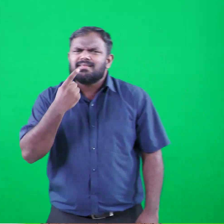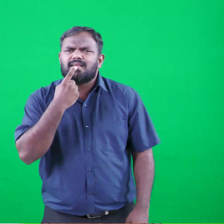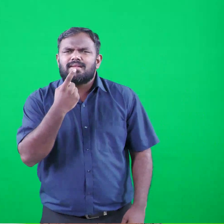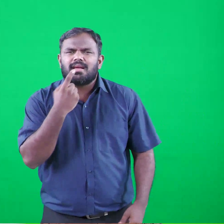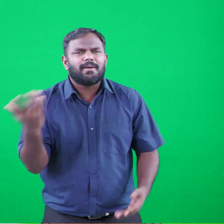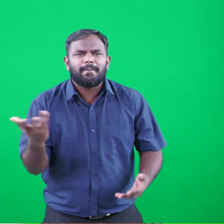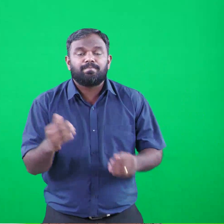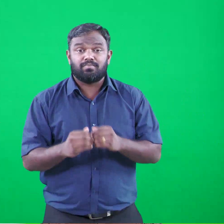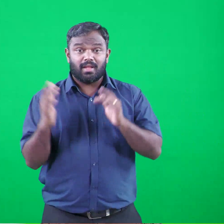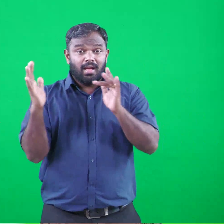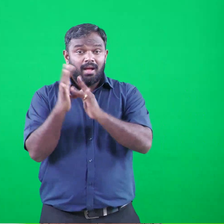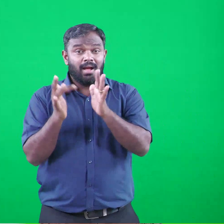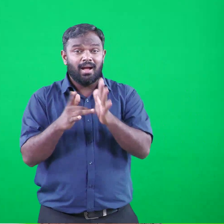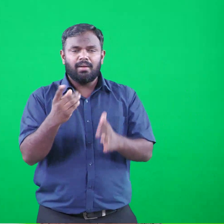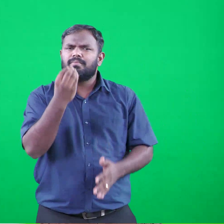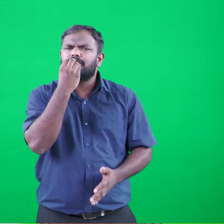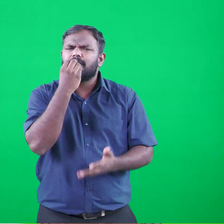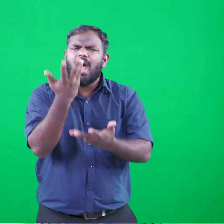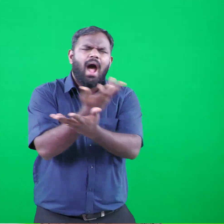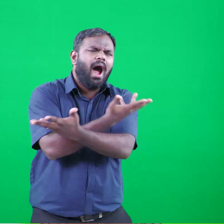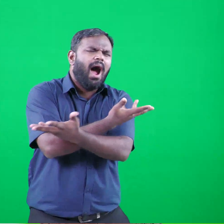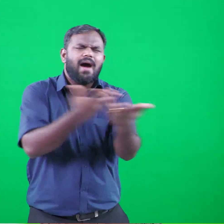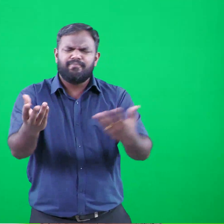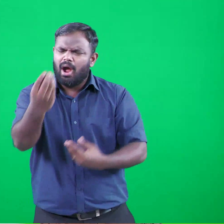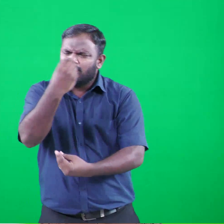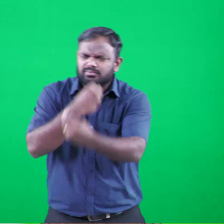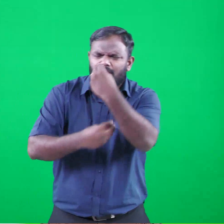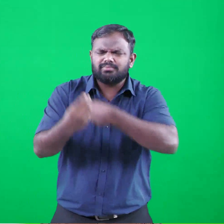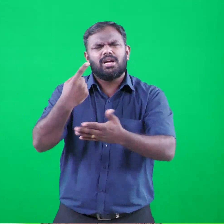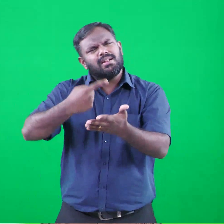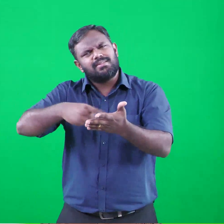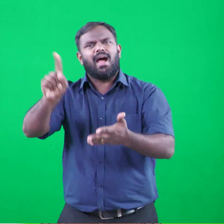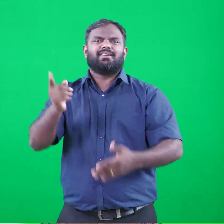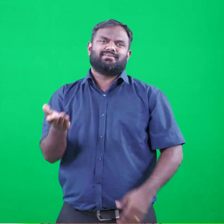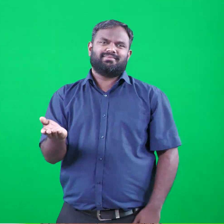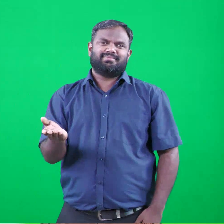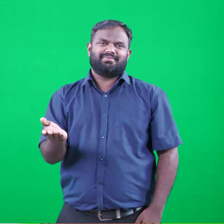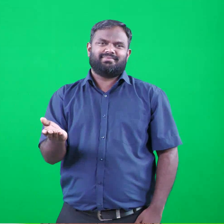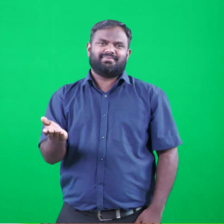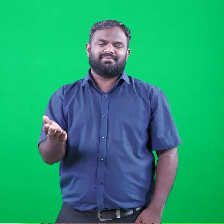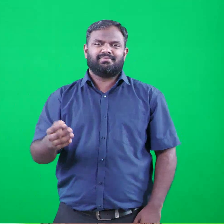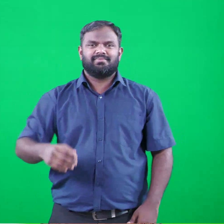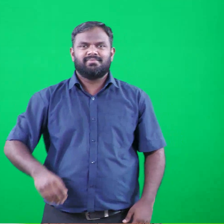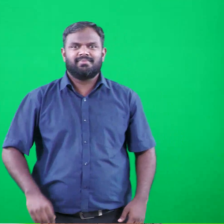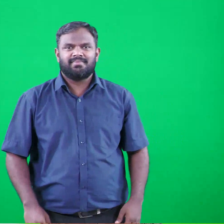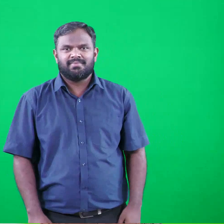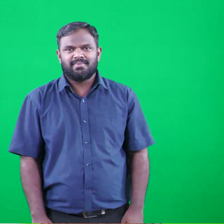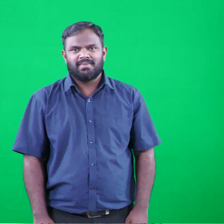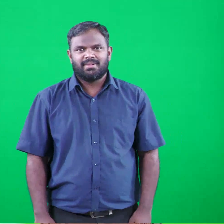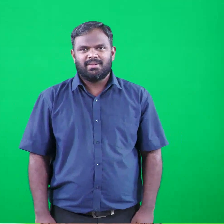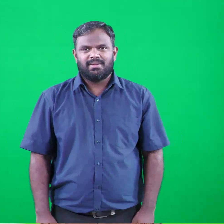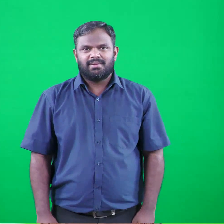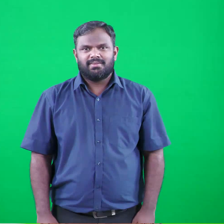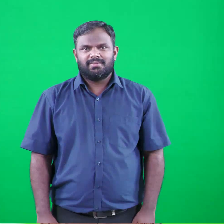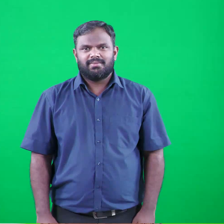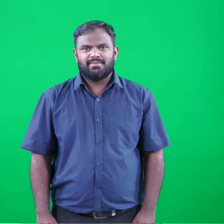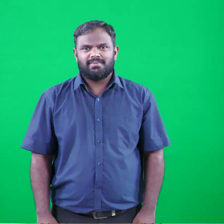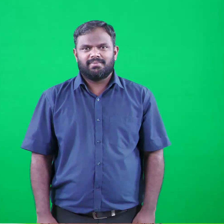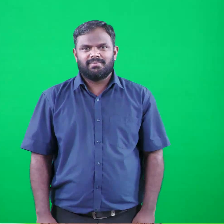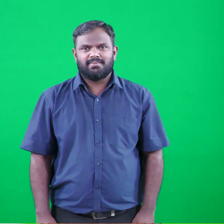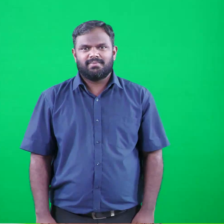(Thus all foods are clean.)